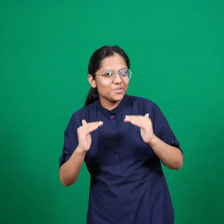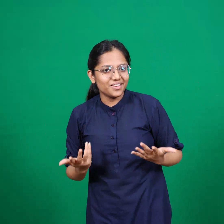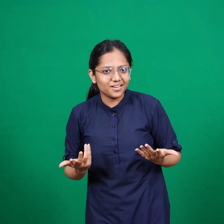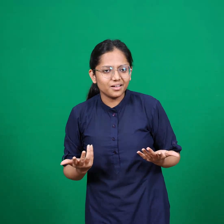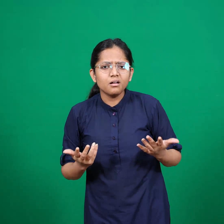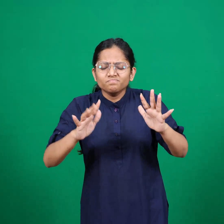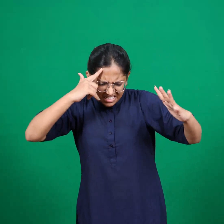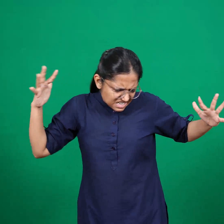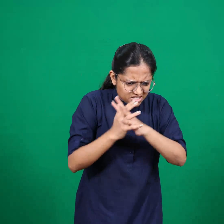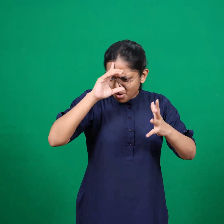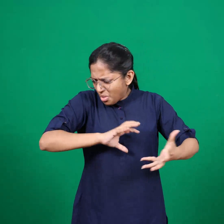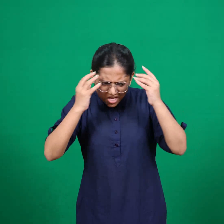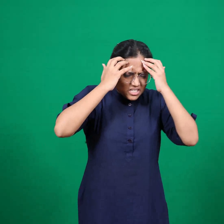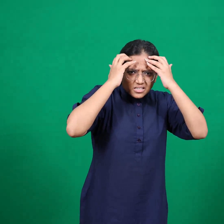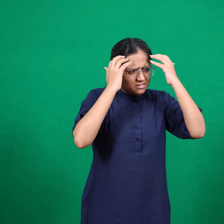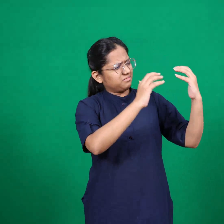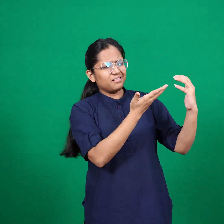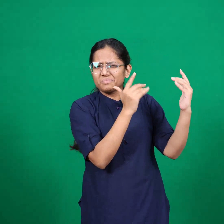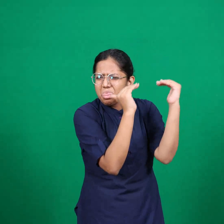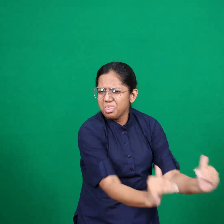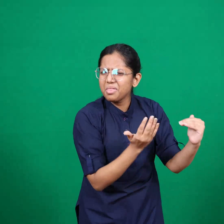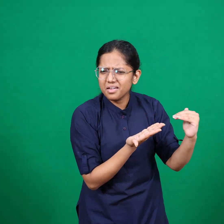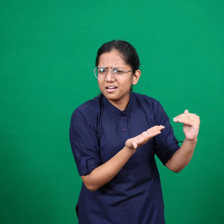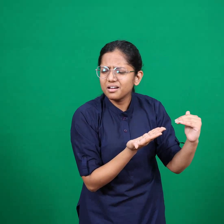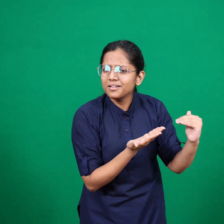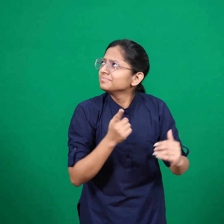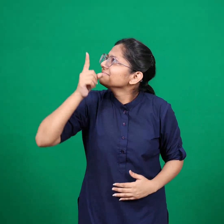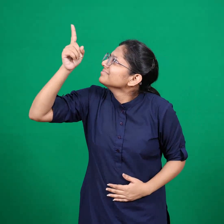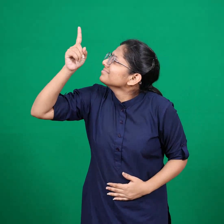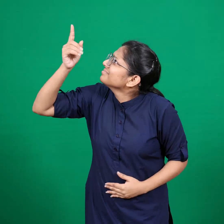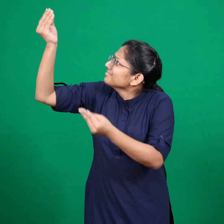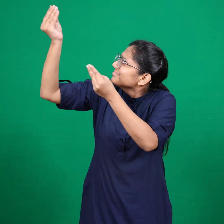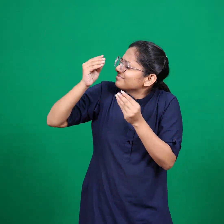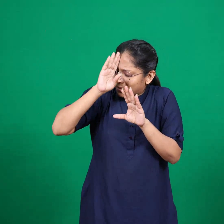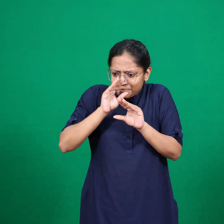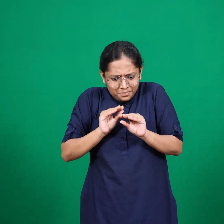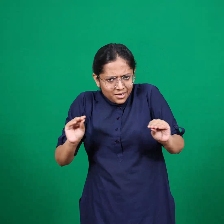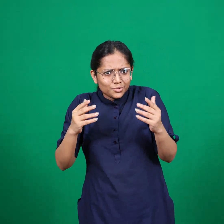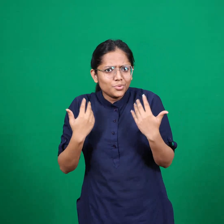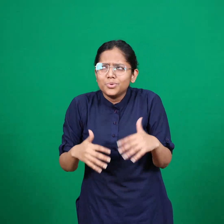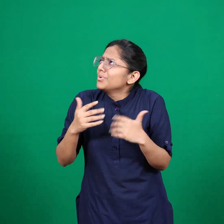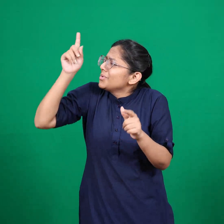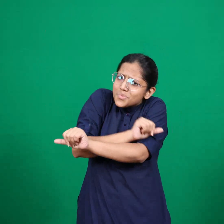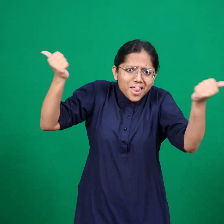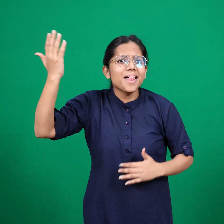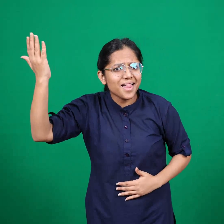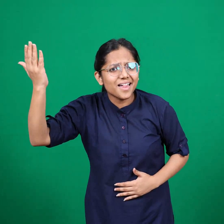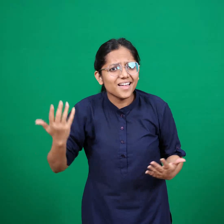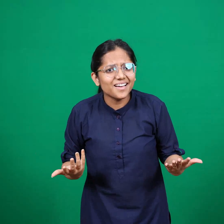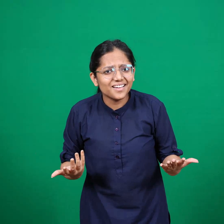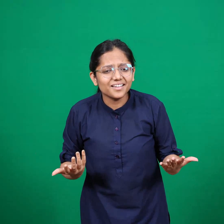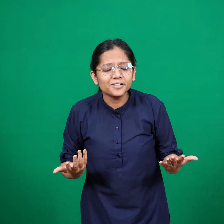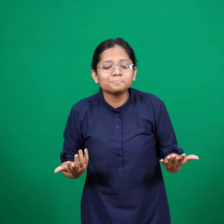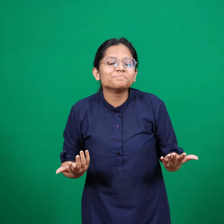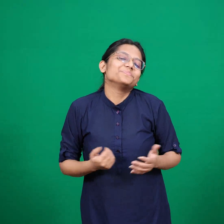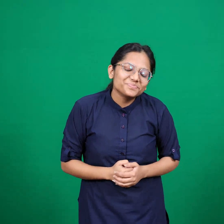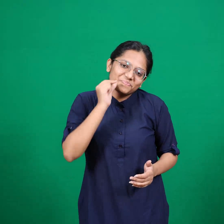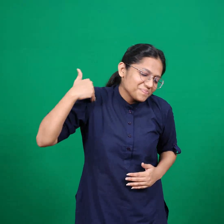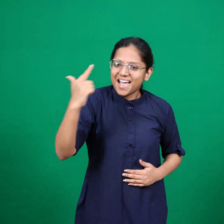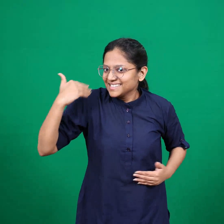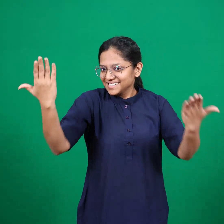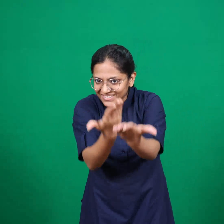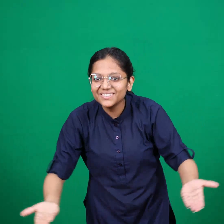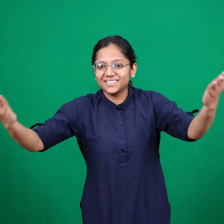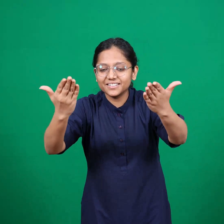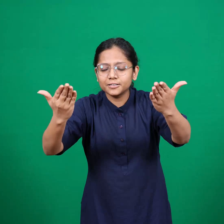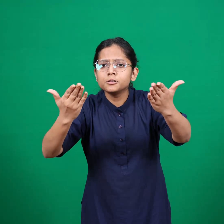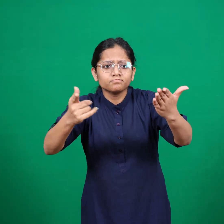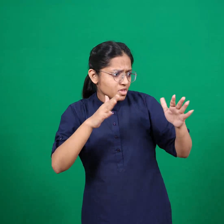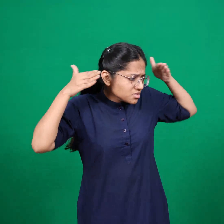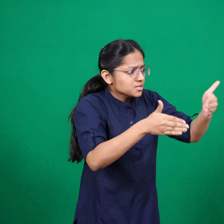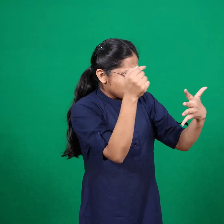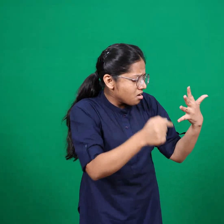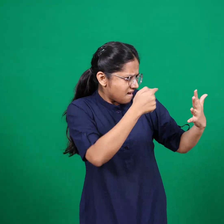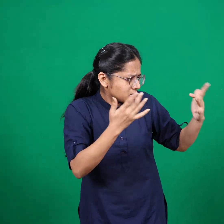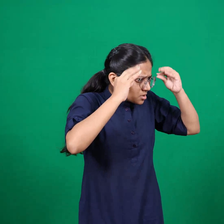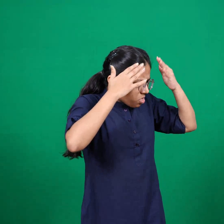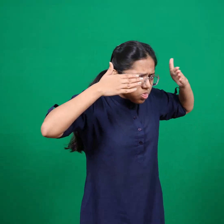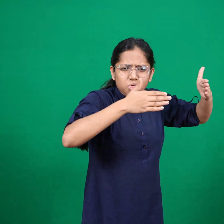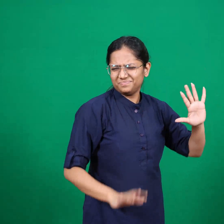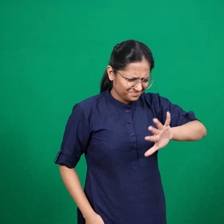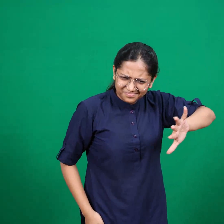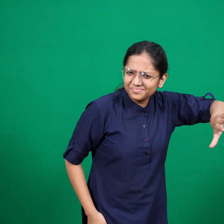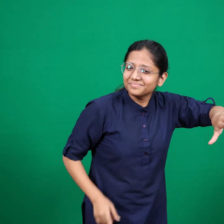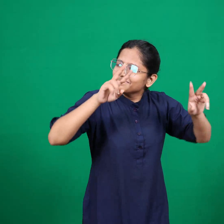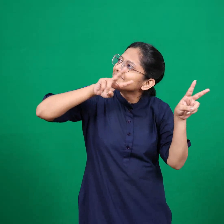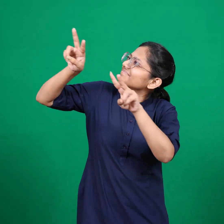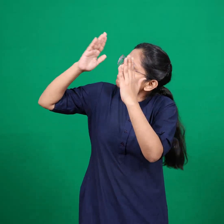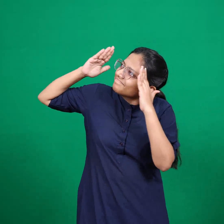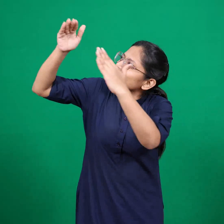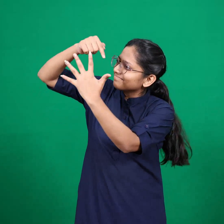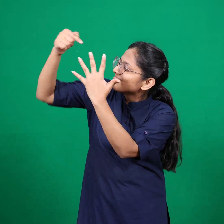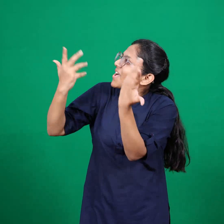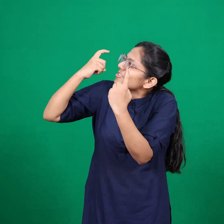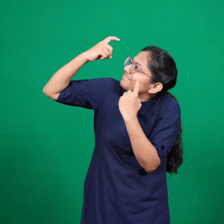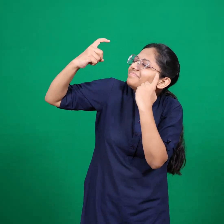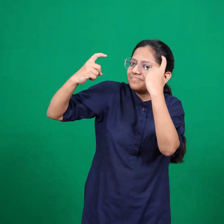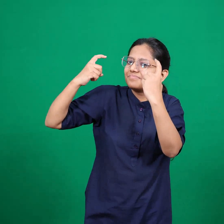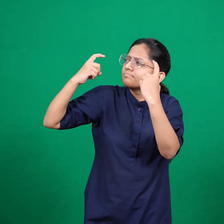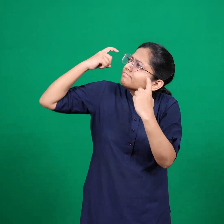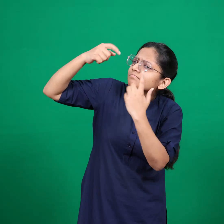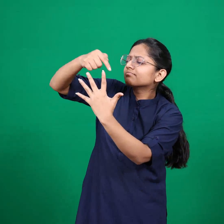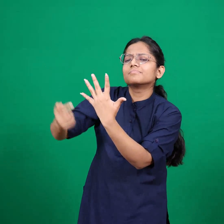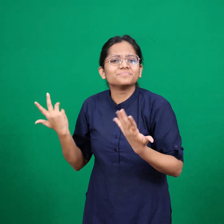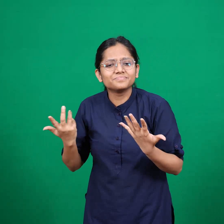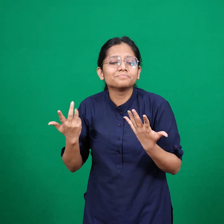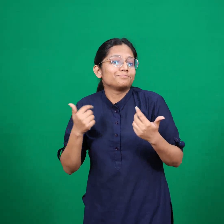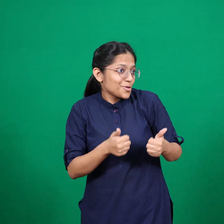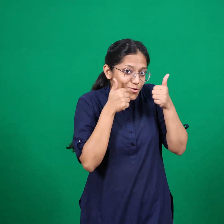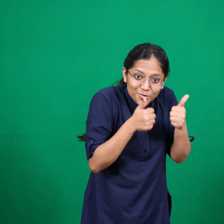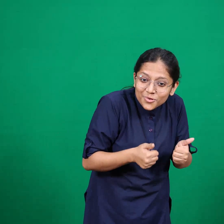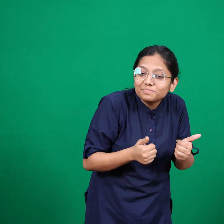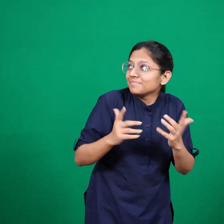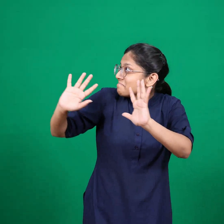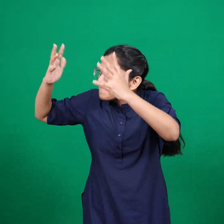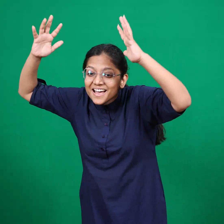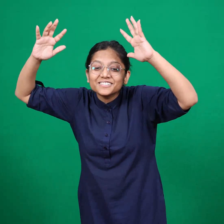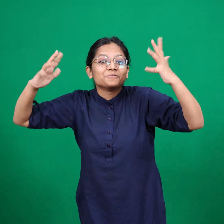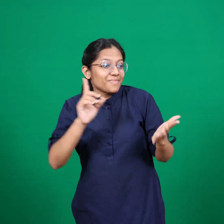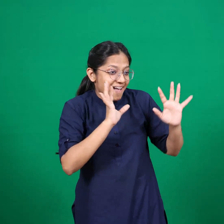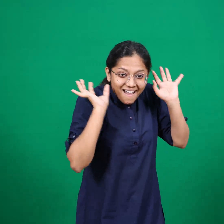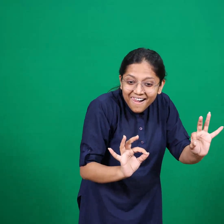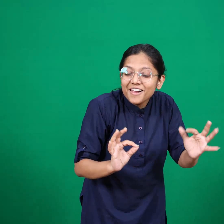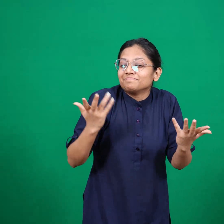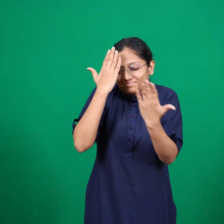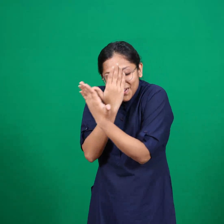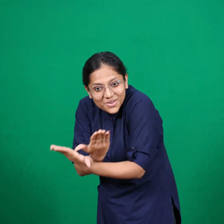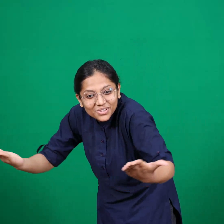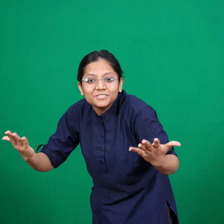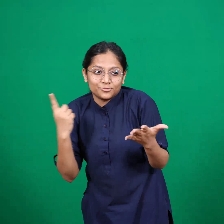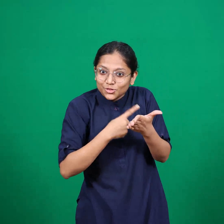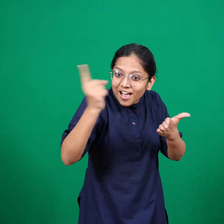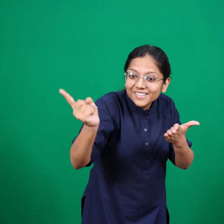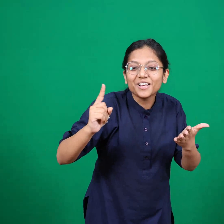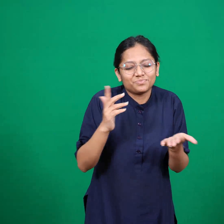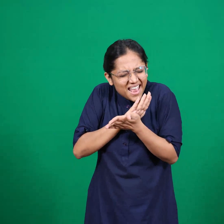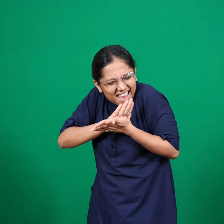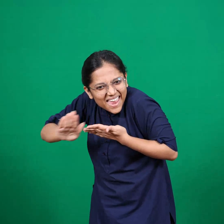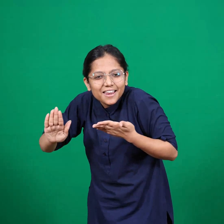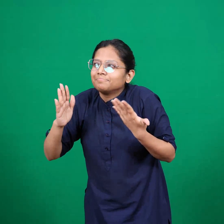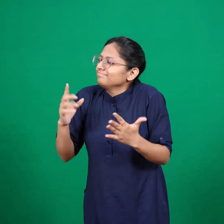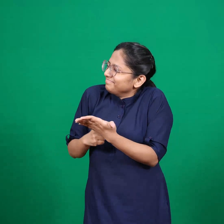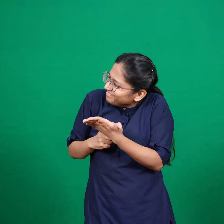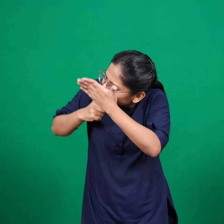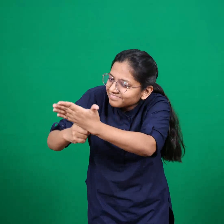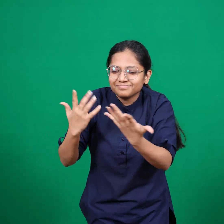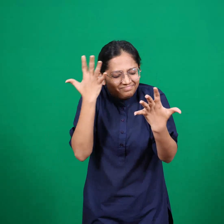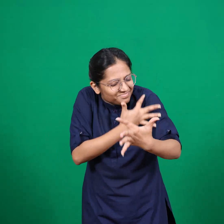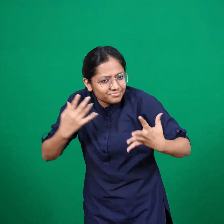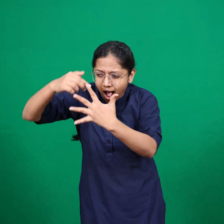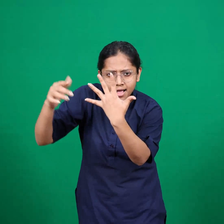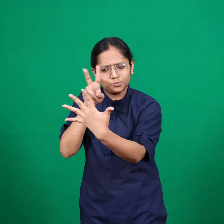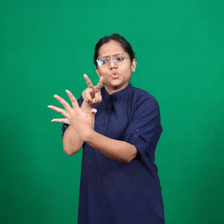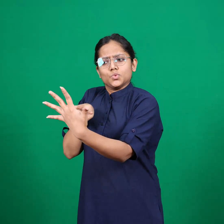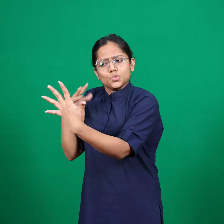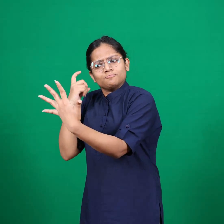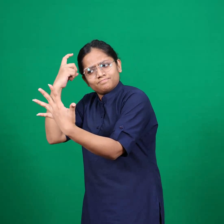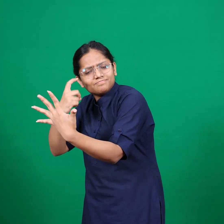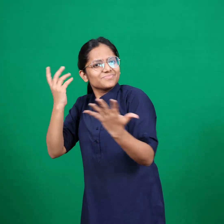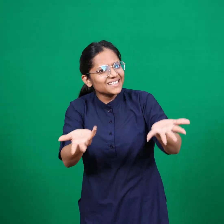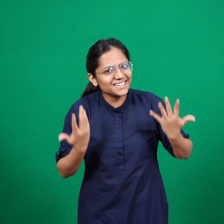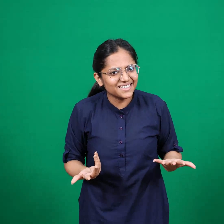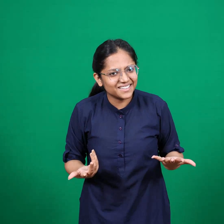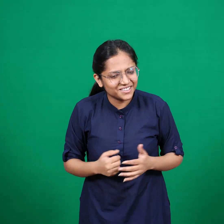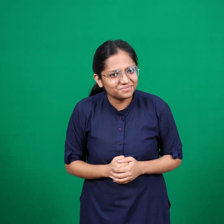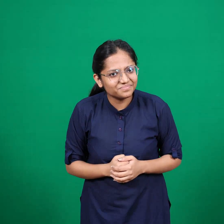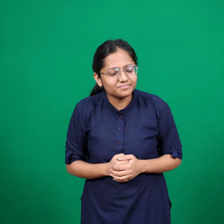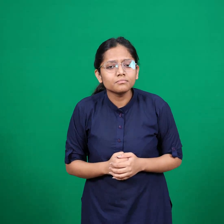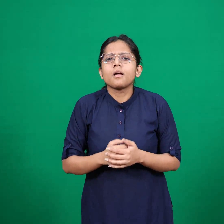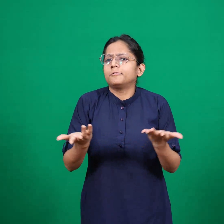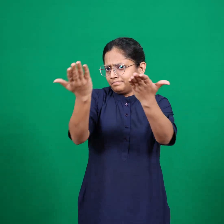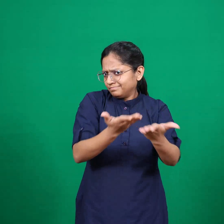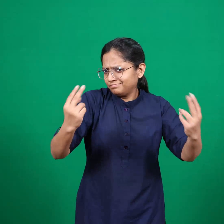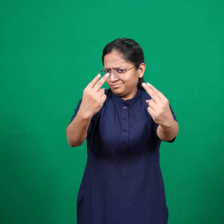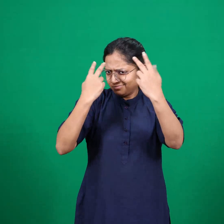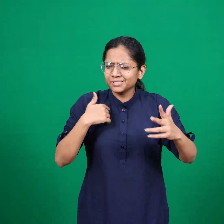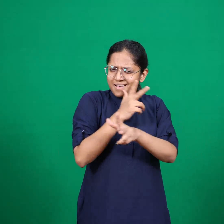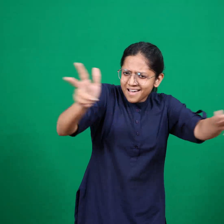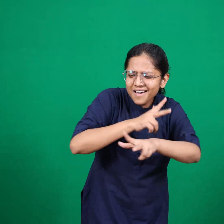Finally, brothers, whatever is true, whatever is honorable, whatever is right, whatever is pure, whatever is lovely, whatever is admirable- if anything is excellent or praiseworthy- think on these things.